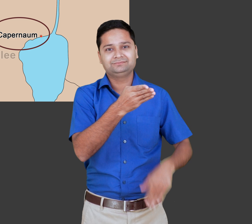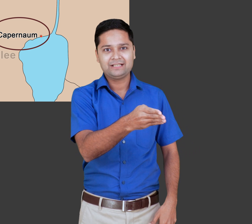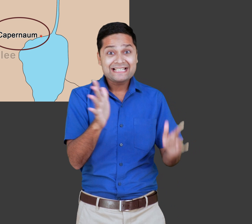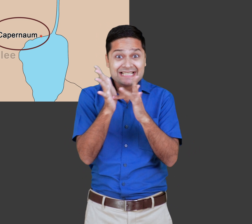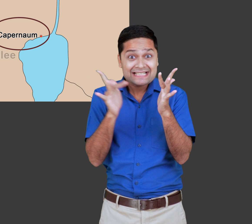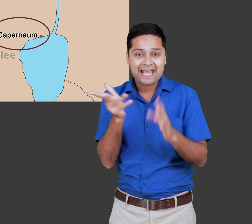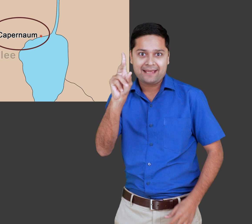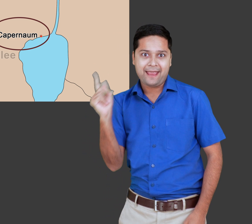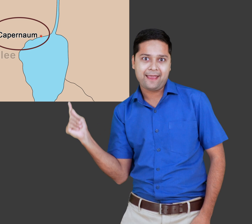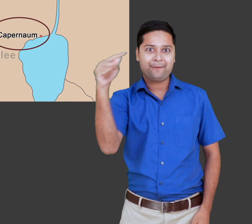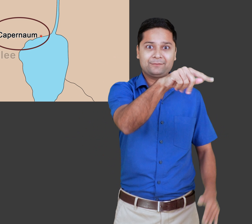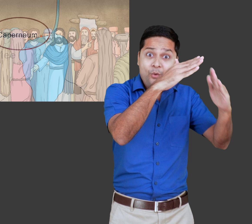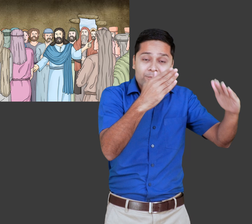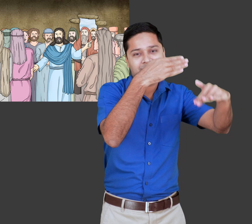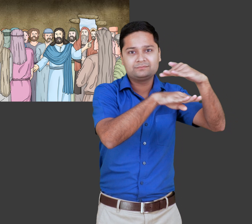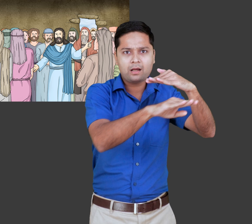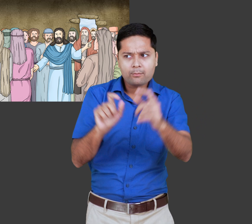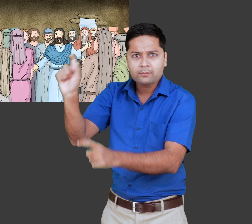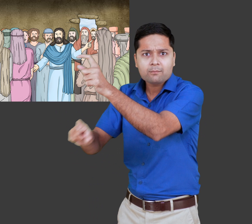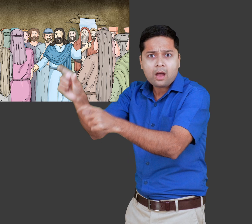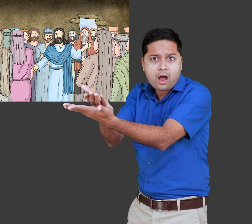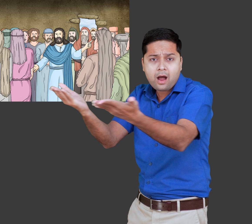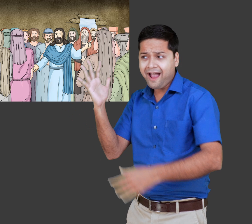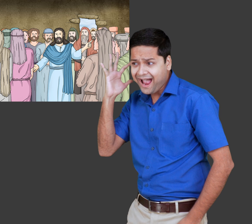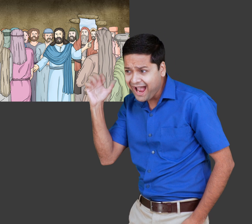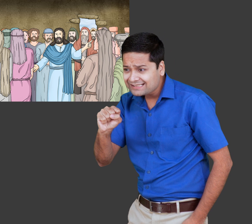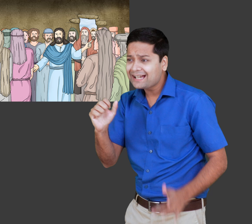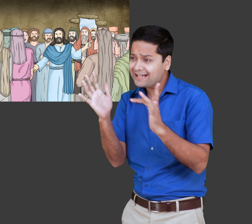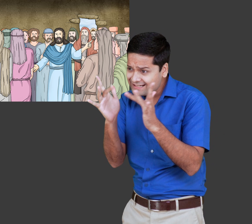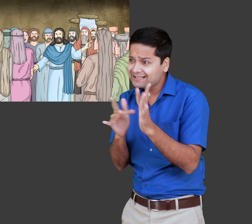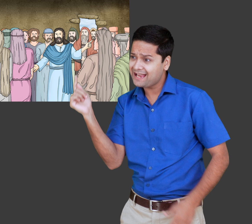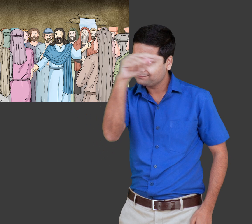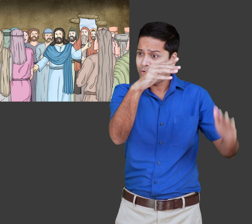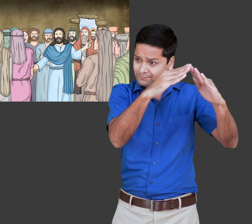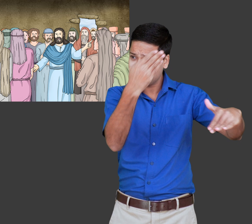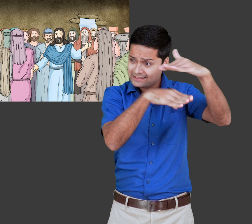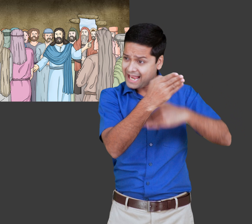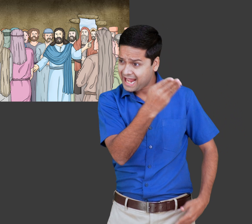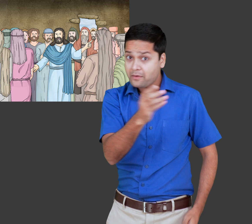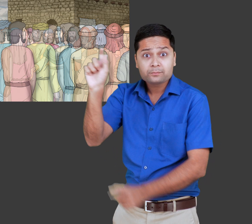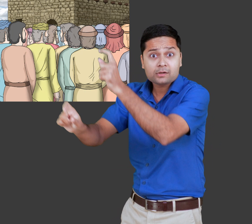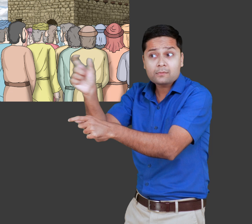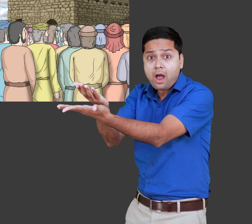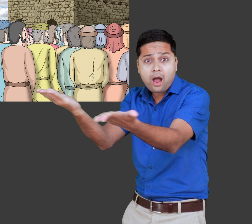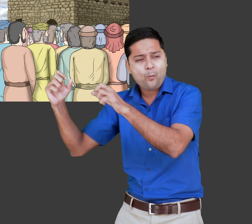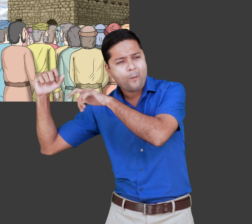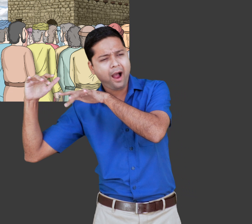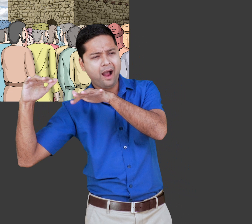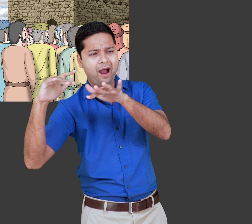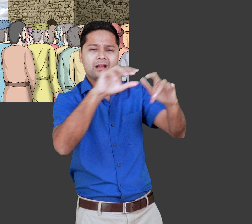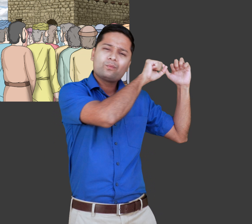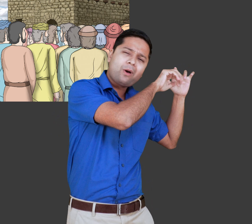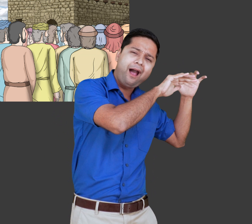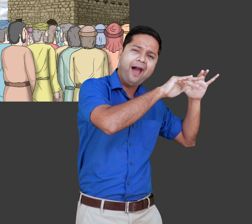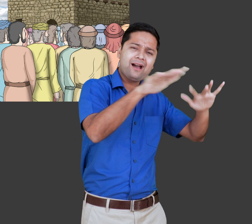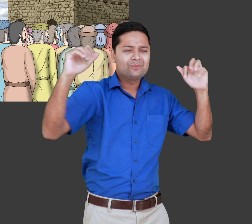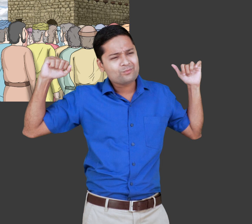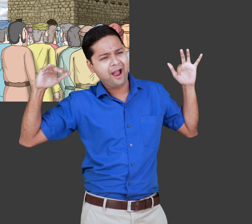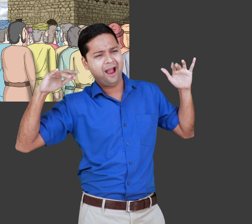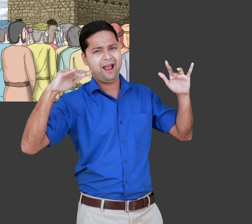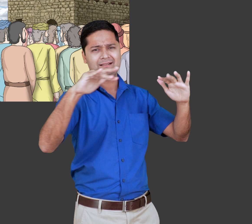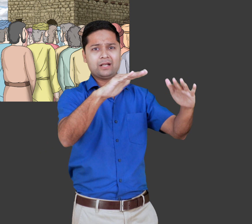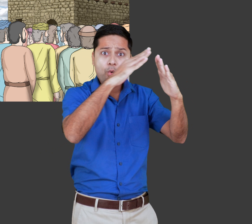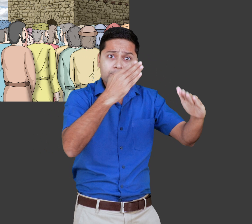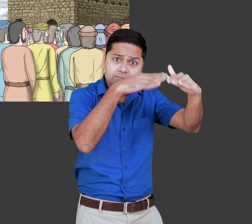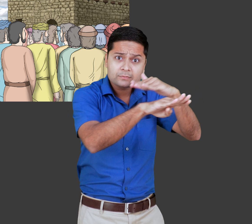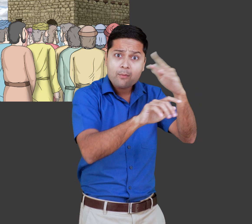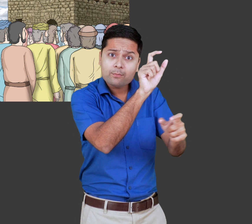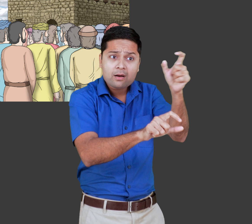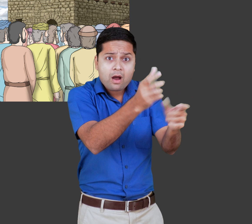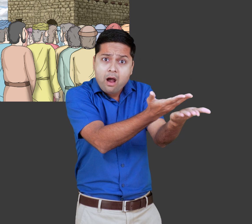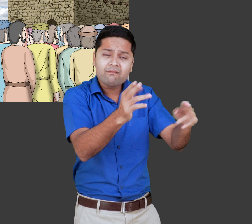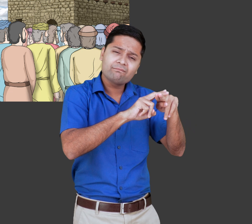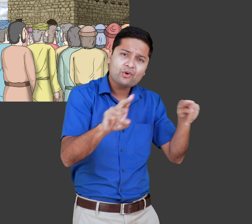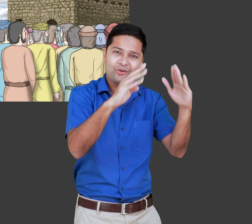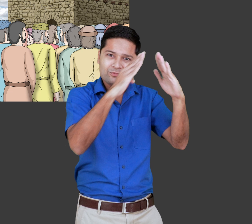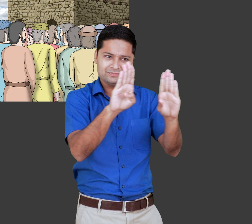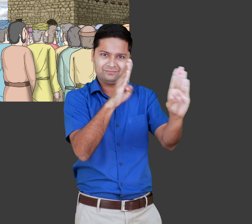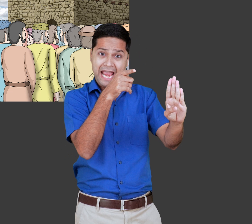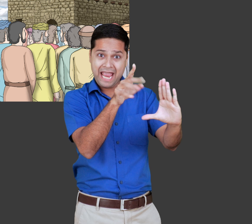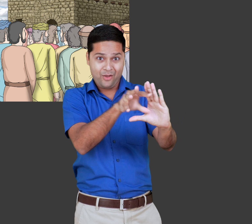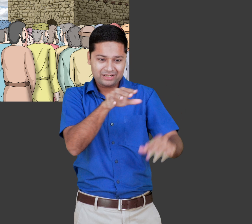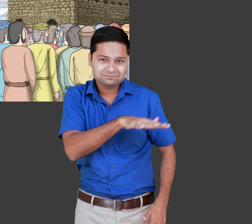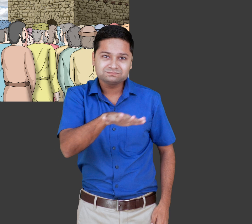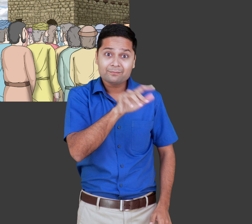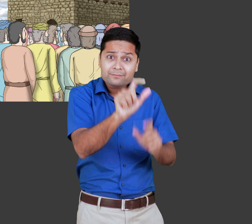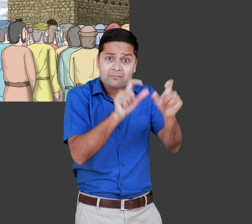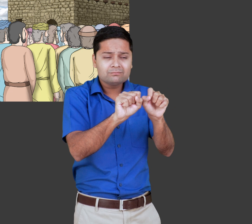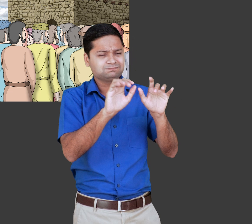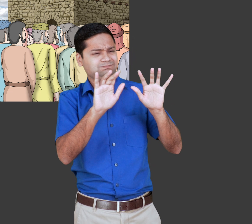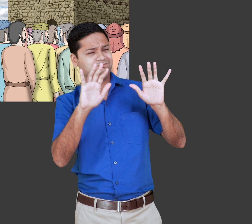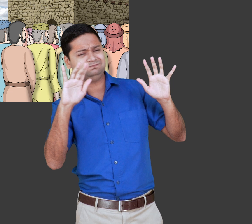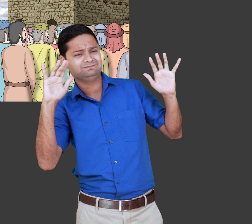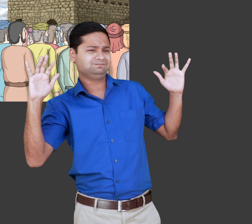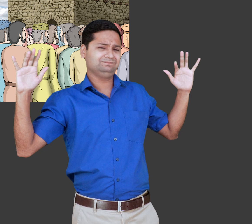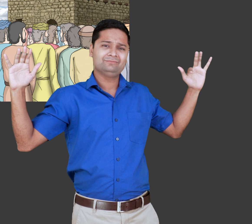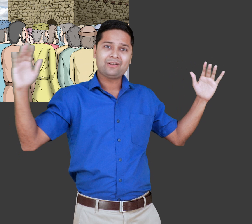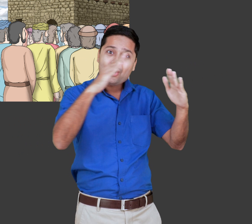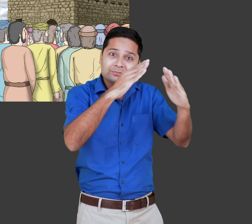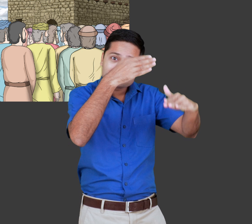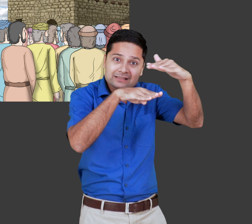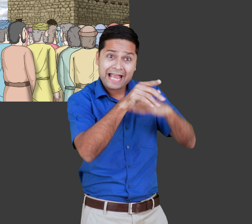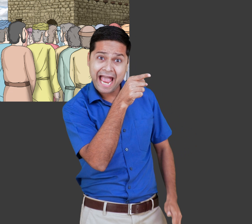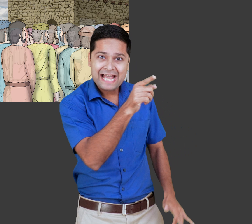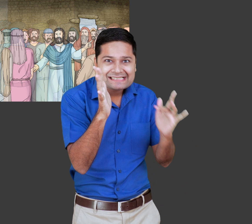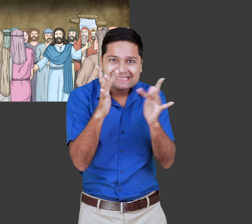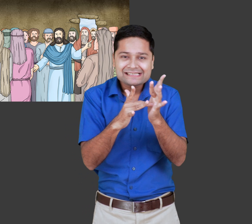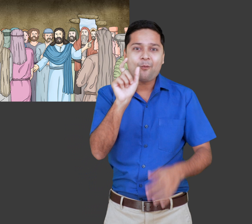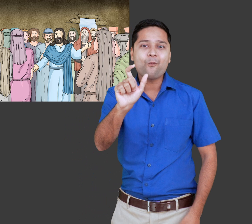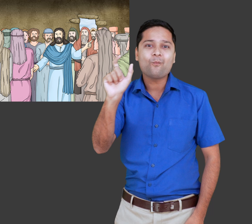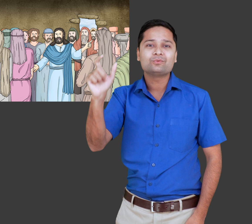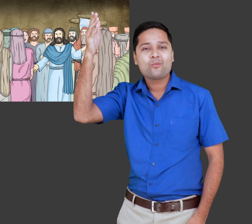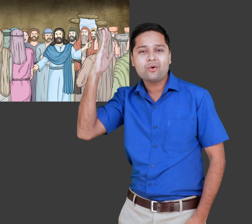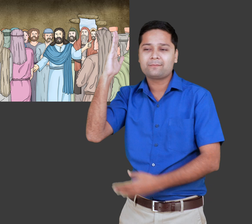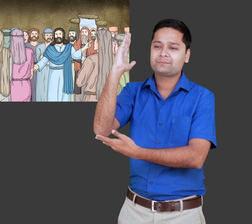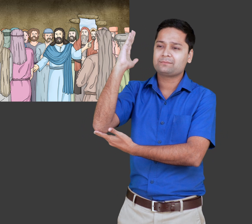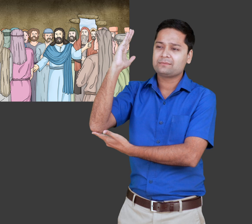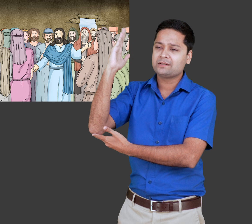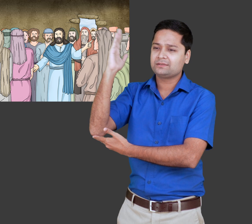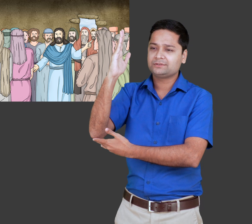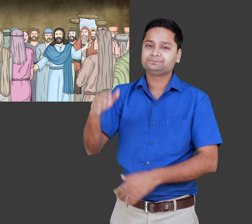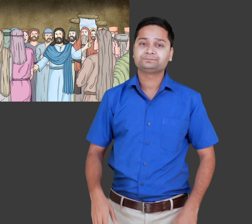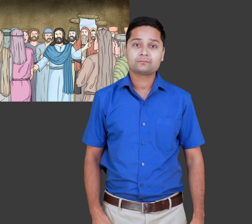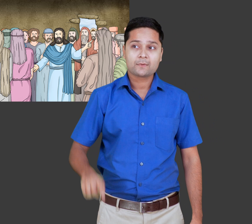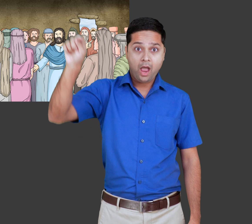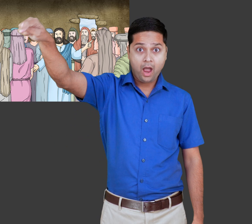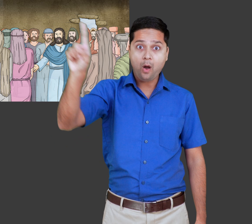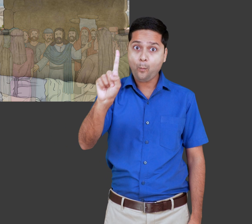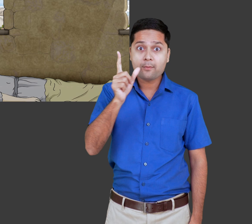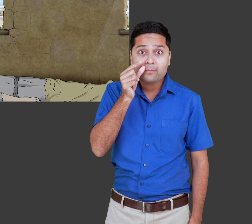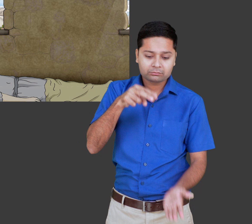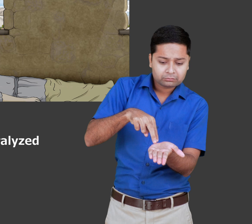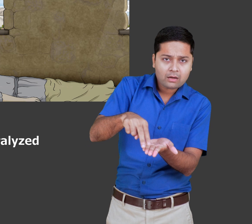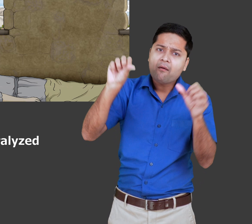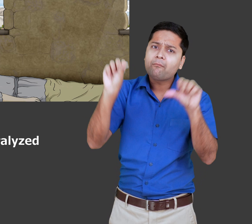And when the people heard that He was home, they gathered in such large numbers that there was no more room, not even outside the door, as Jesus spoke the word to them.